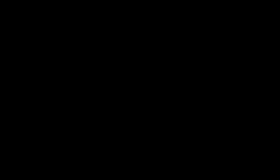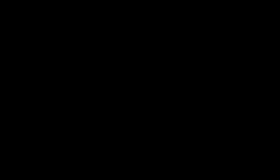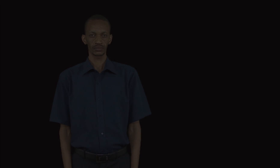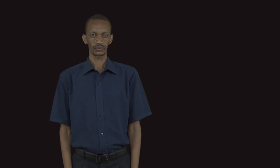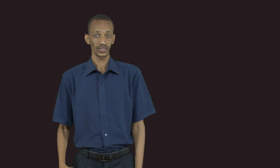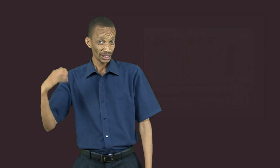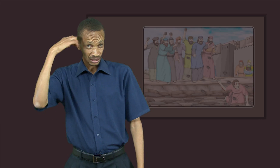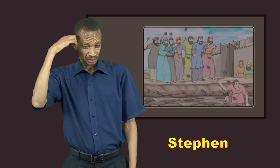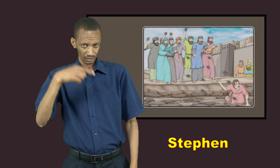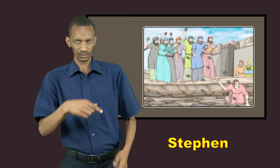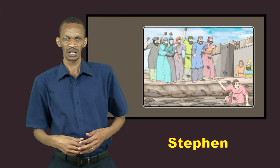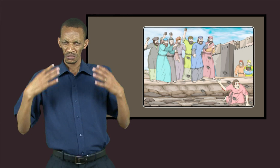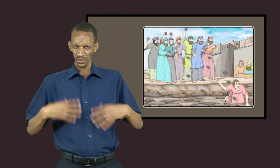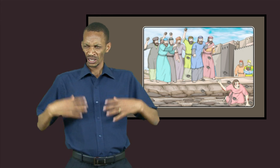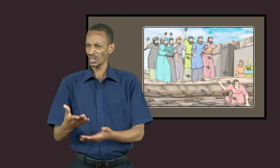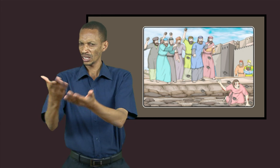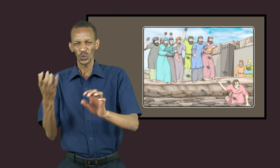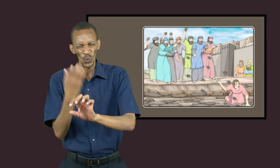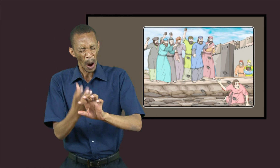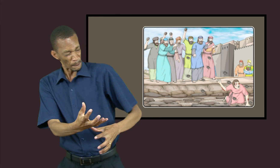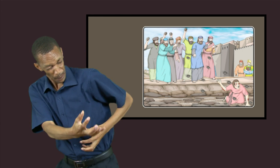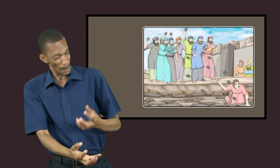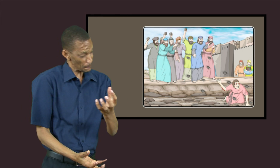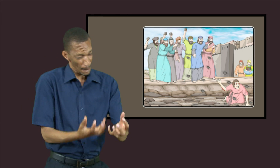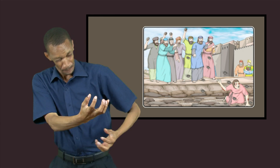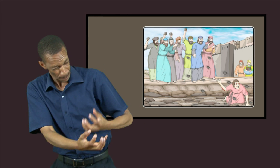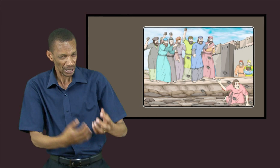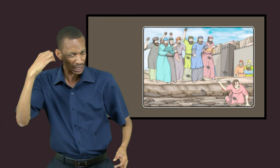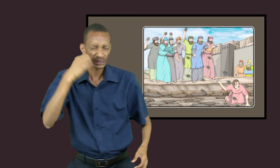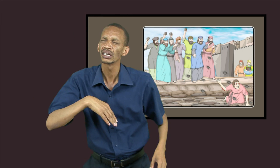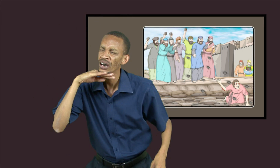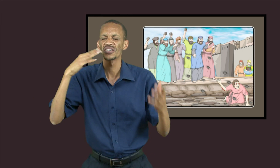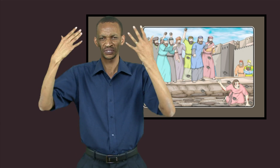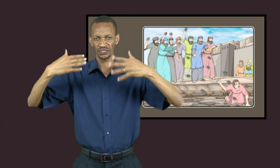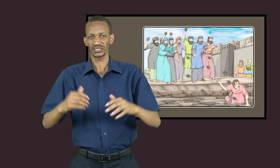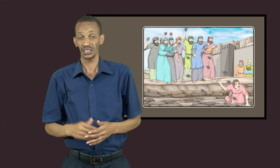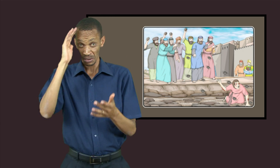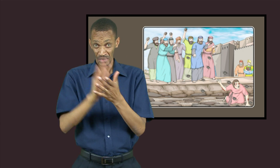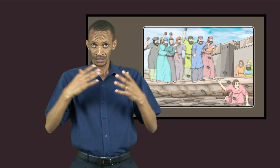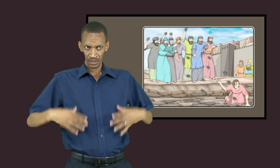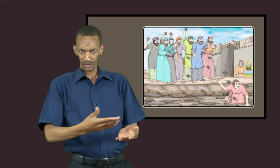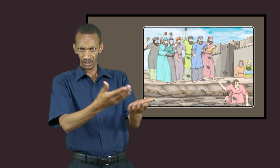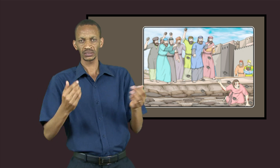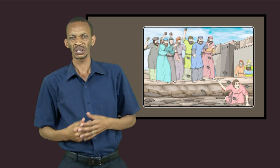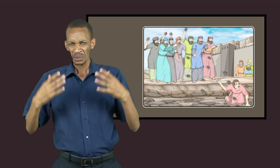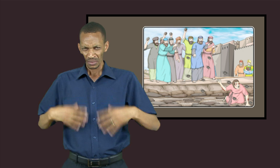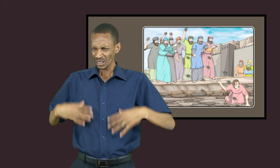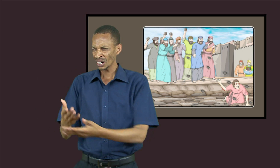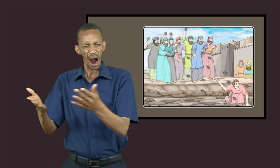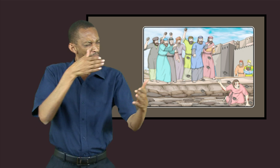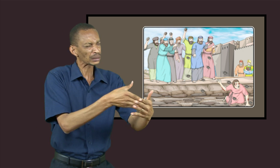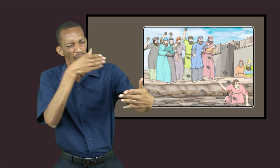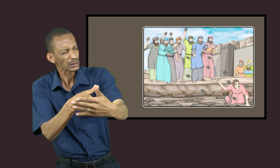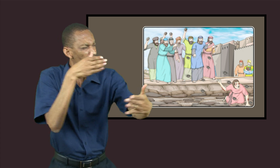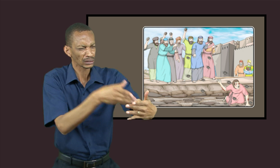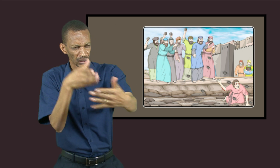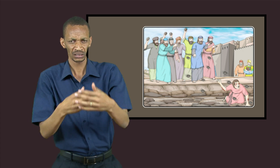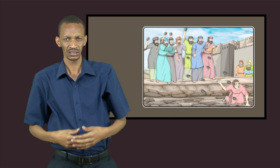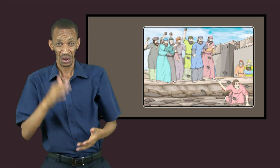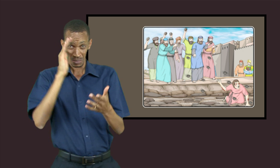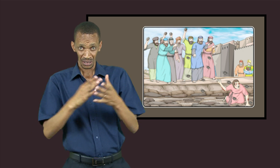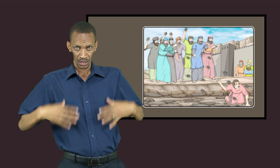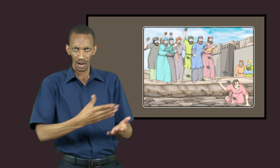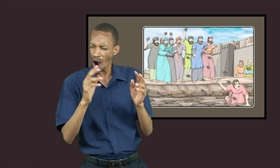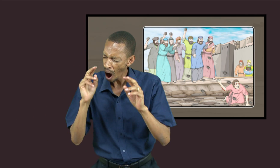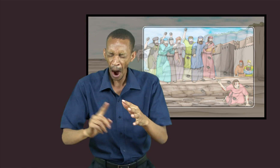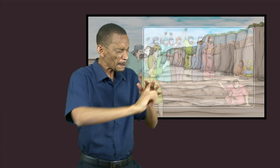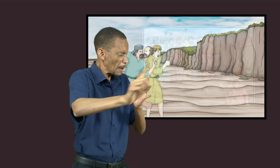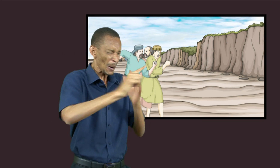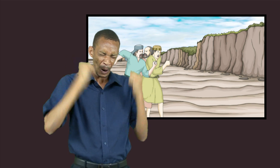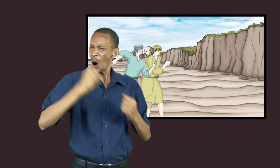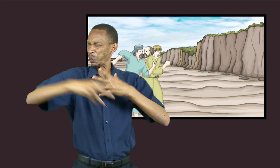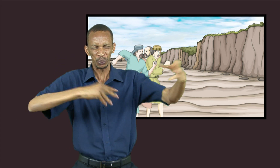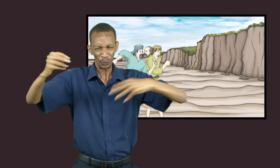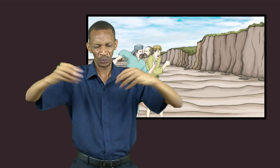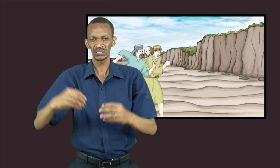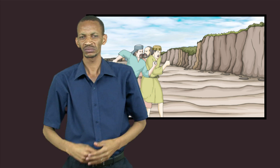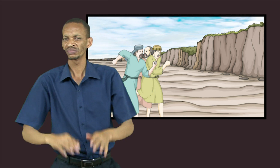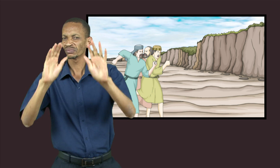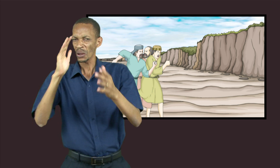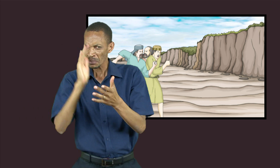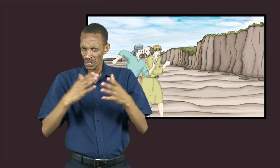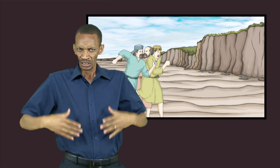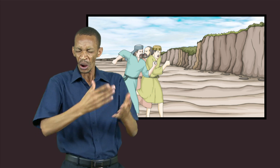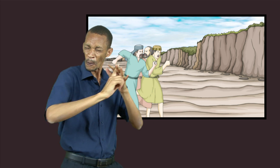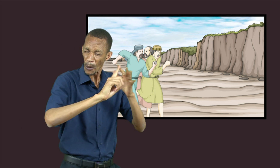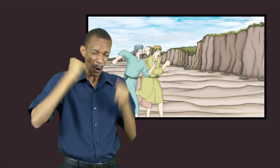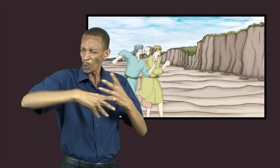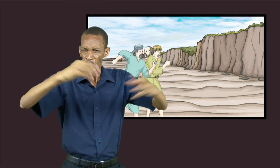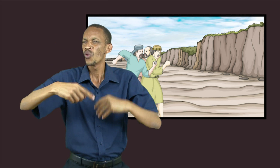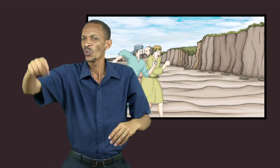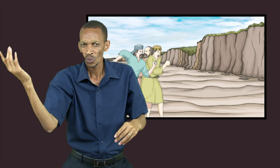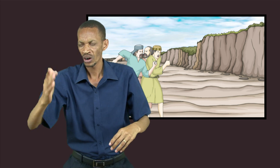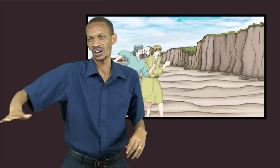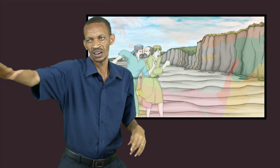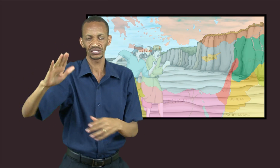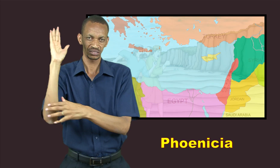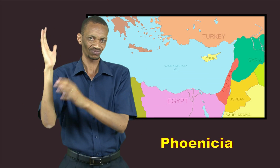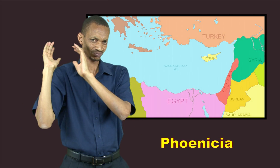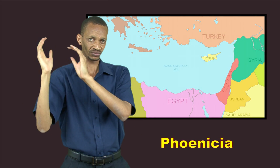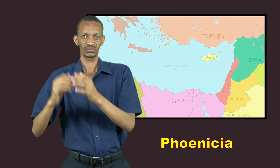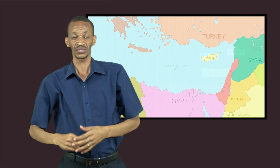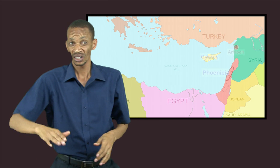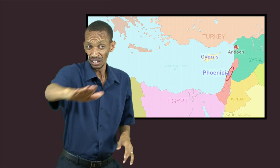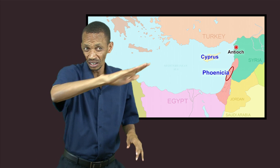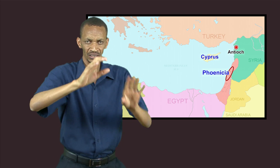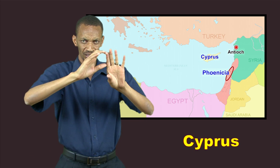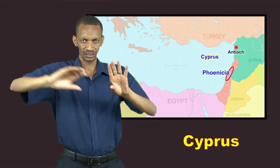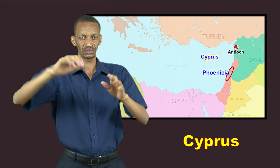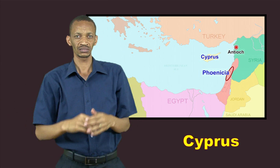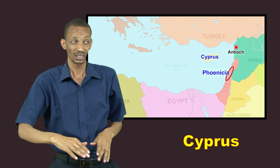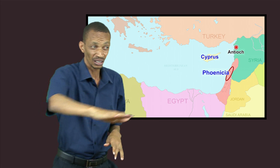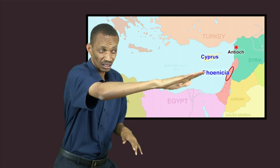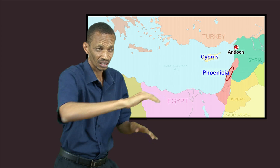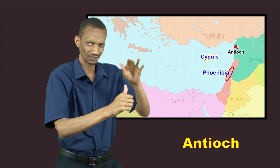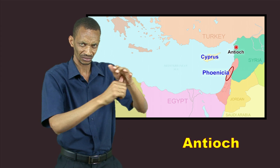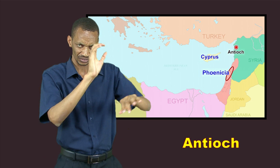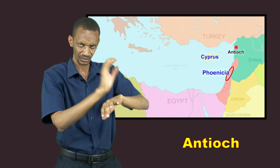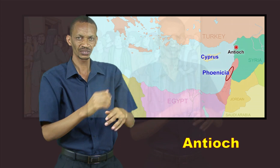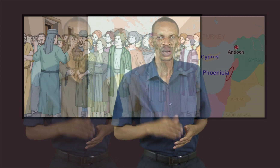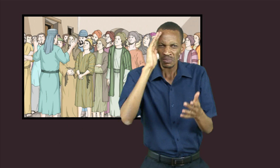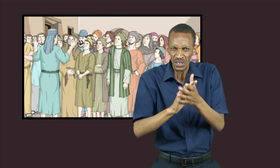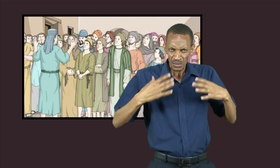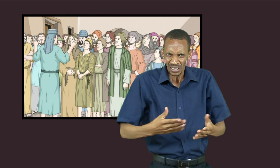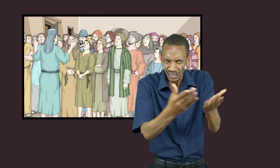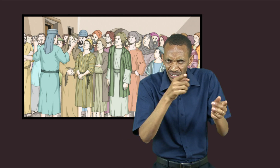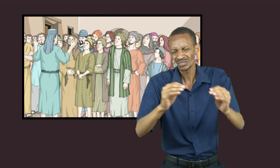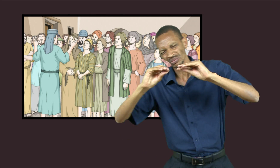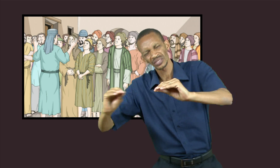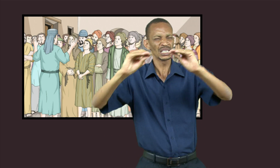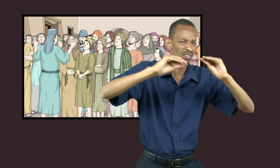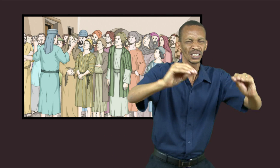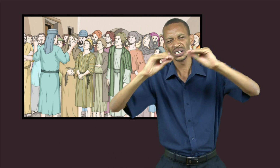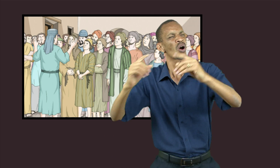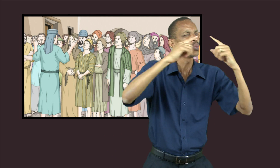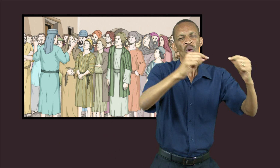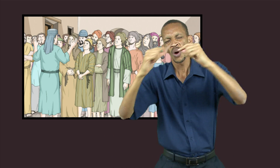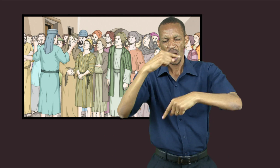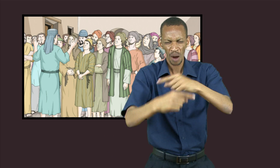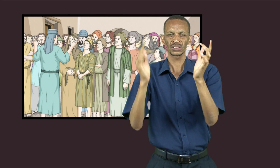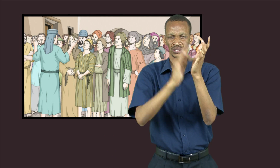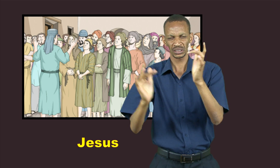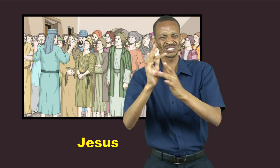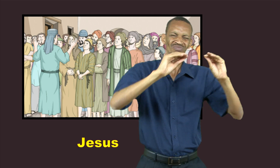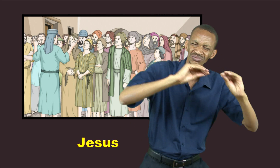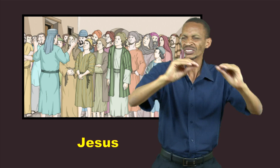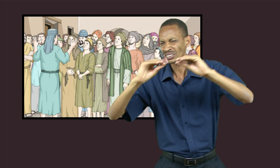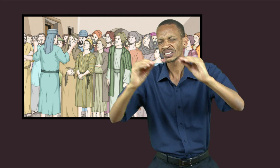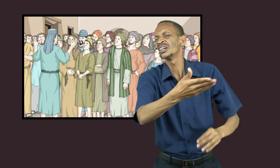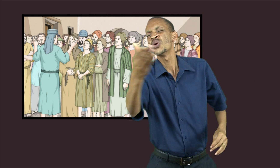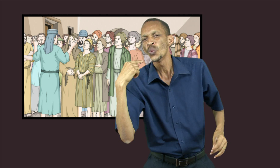Meanwhile those scattered by the persecution that began with Stephen traveled as far as Phoenicia, Cyprus, and Antioch, speaking the message only to Jews.